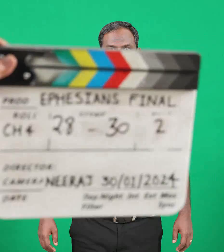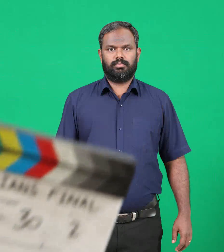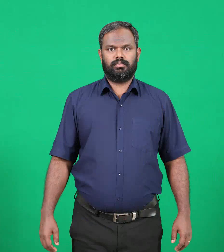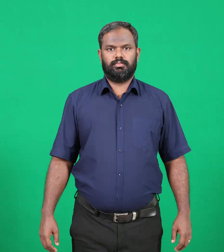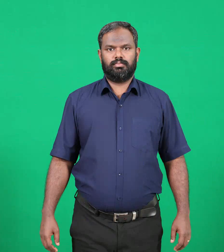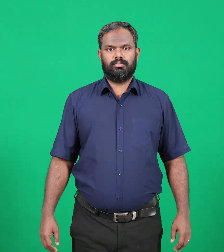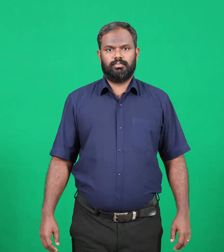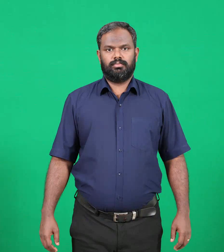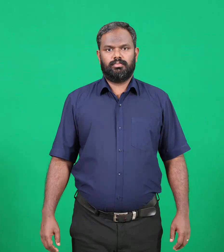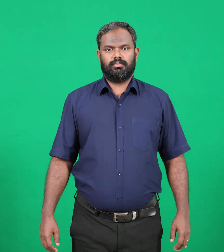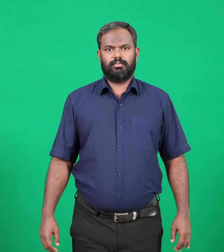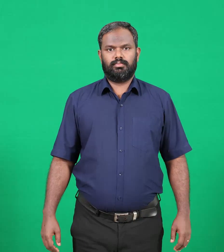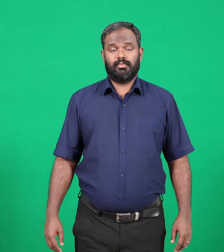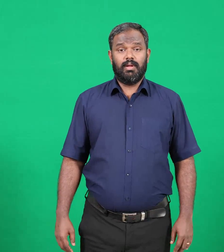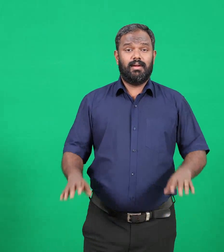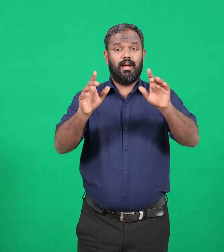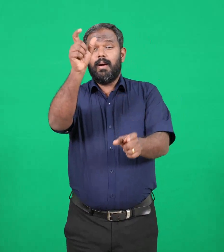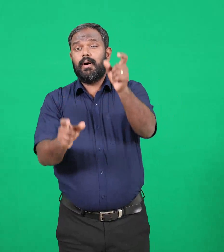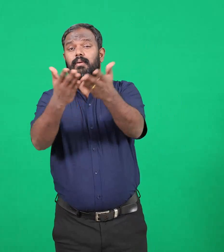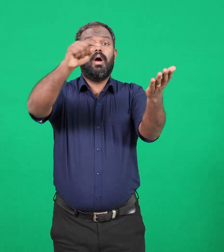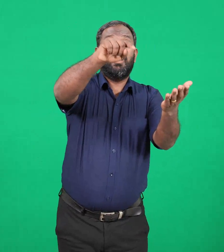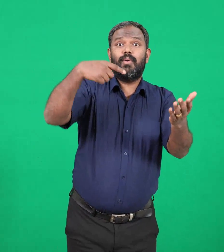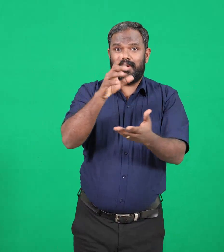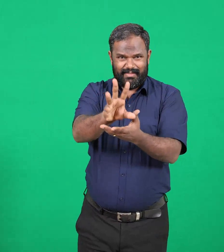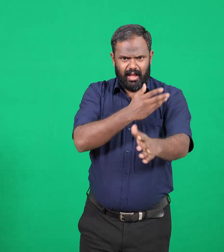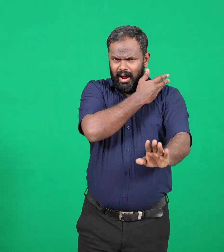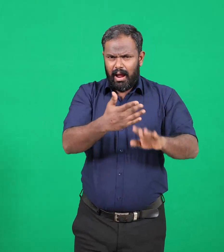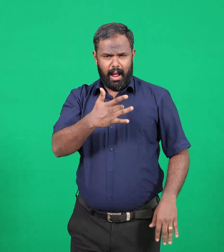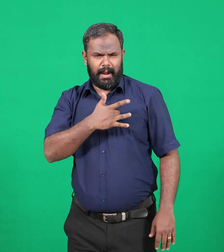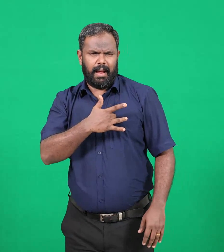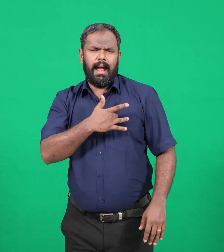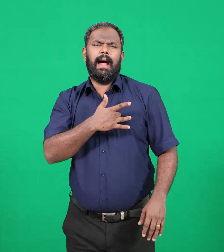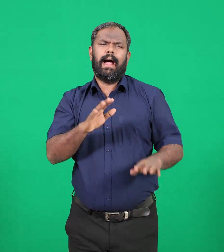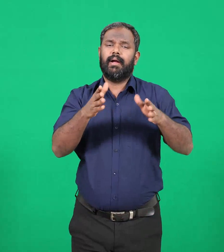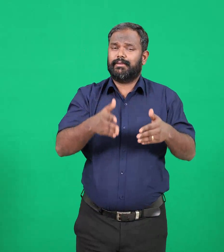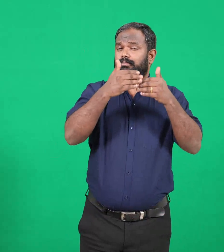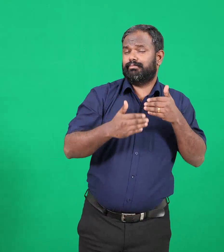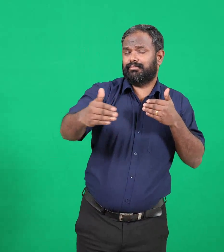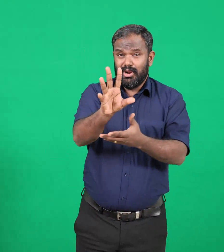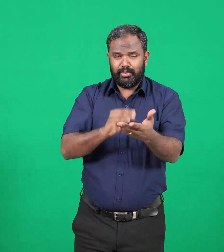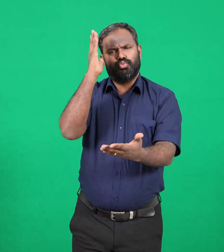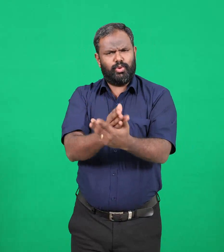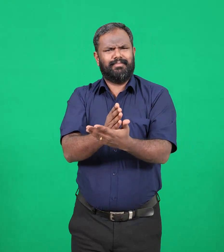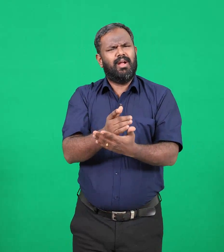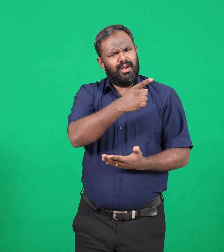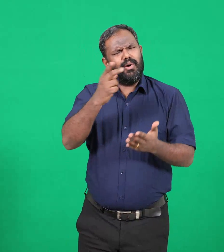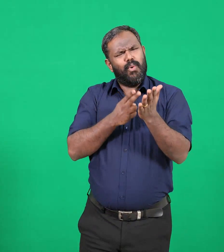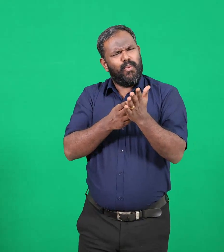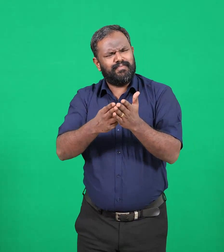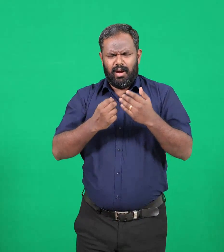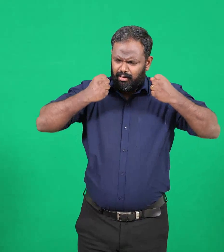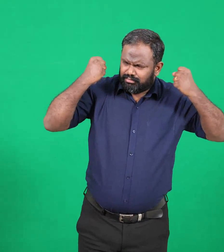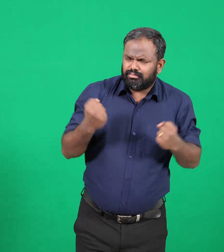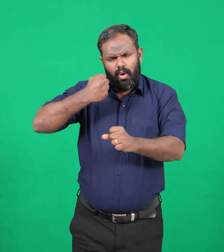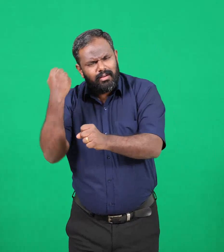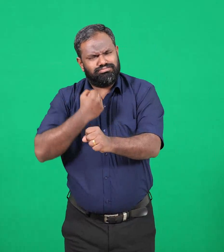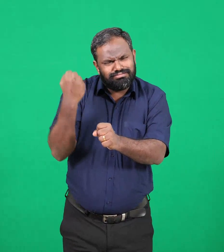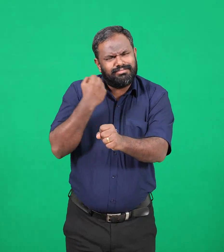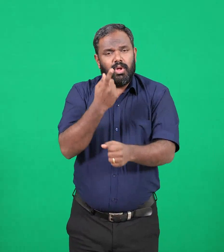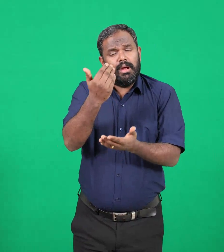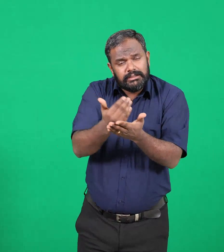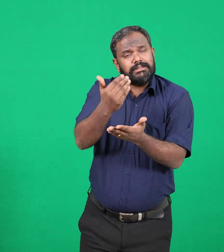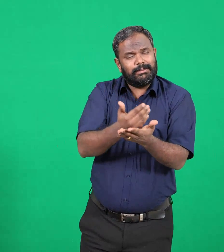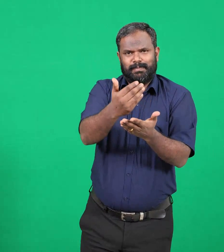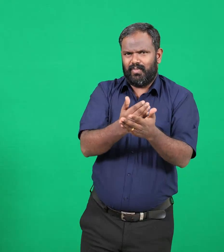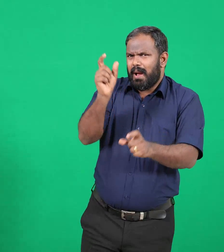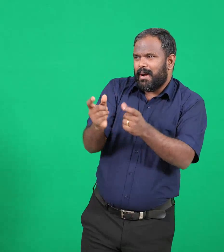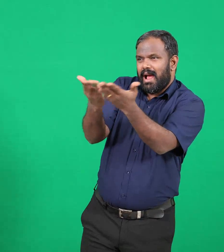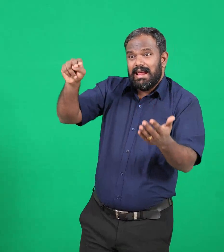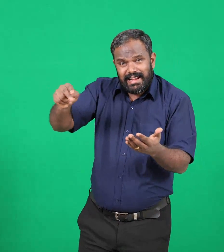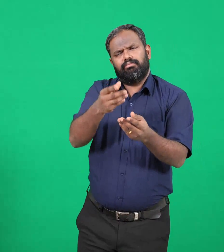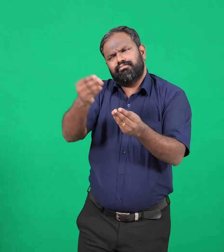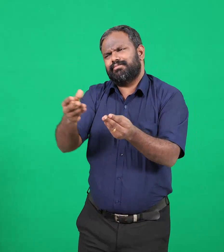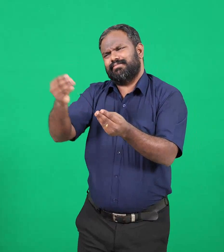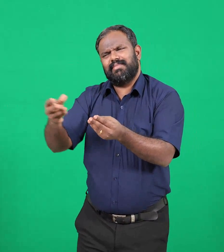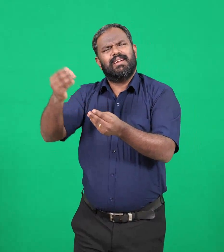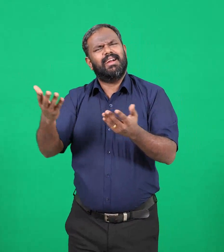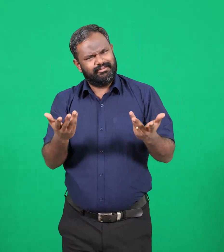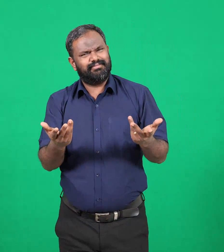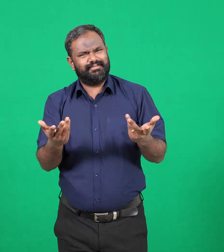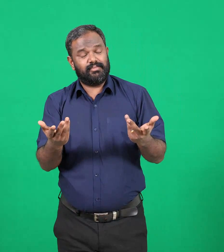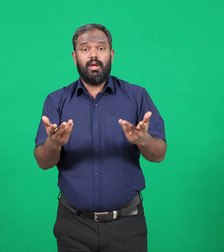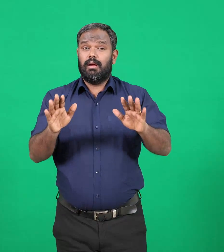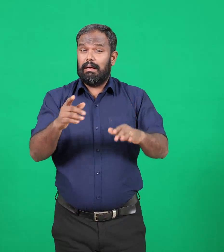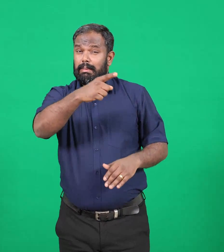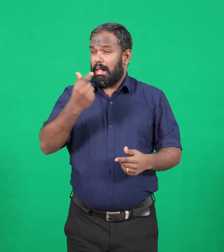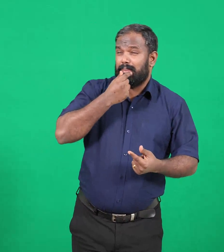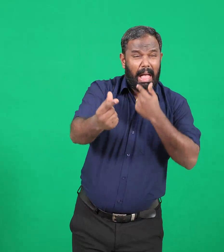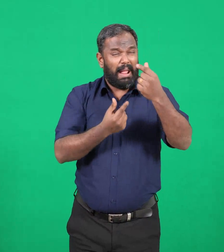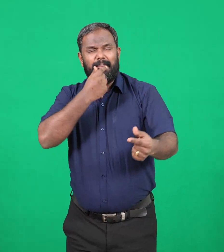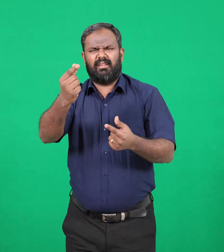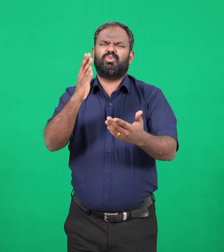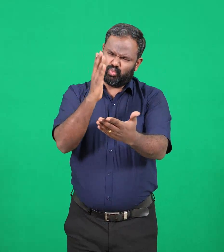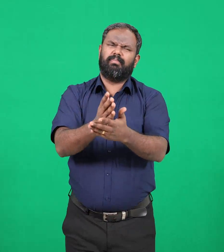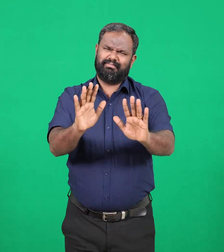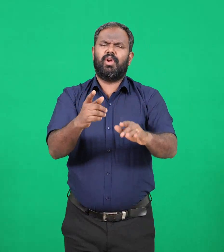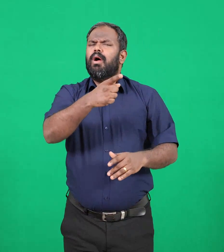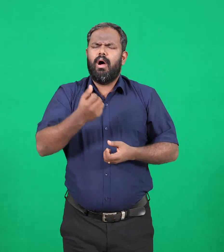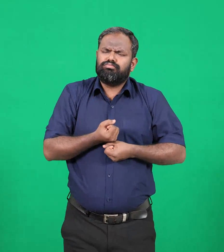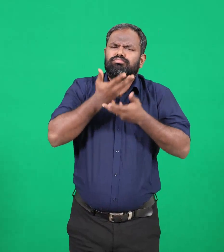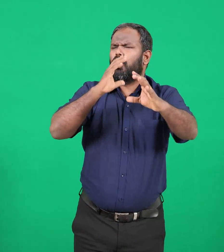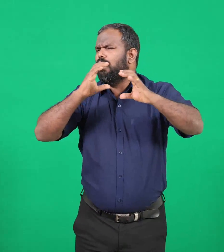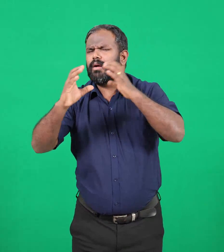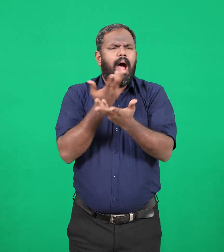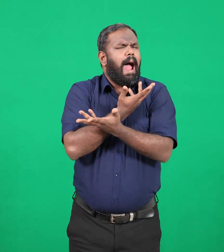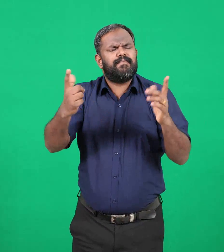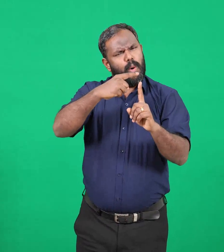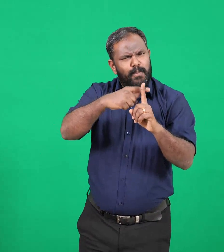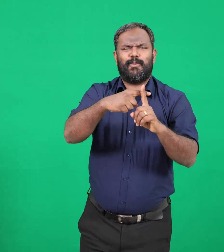He who has been stealing must steal no longer, but must work, doing good with his own hands, that he may have something to share with the one in need.